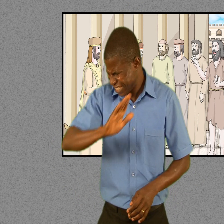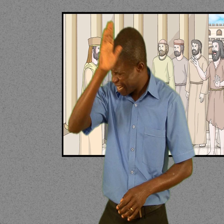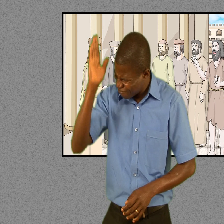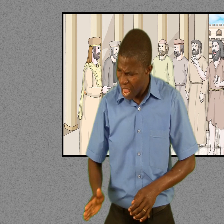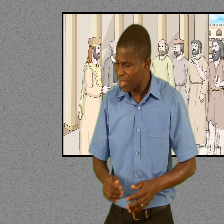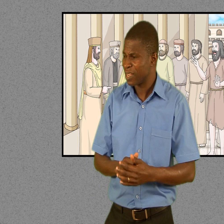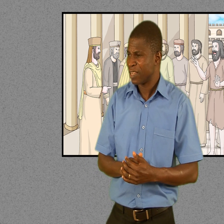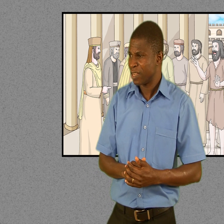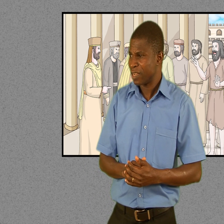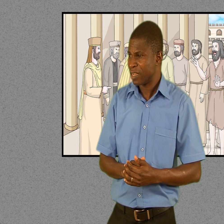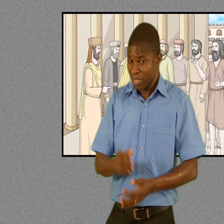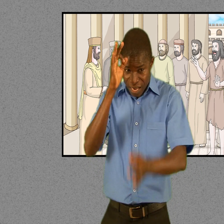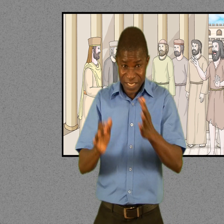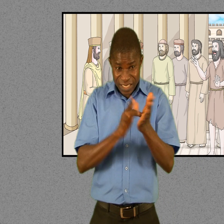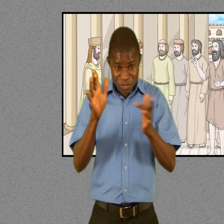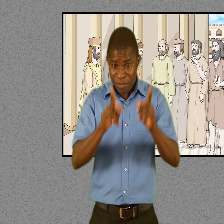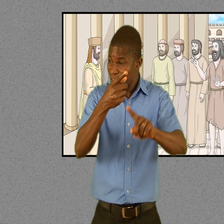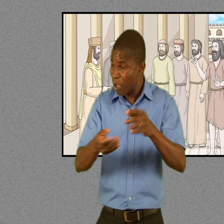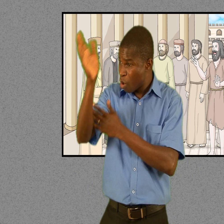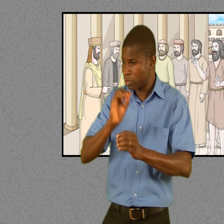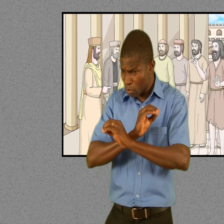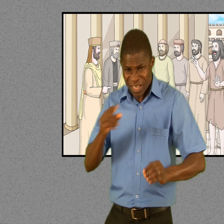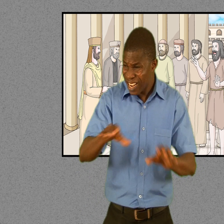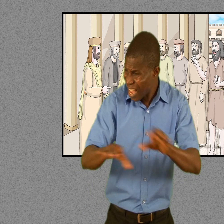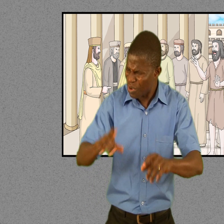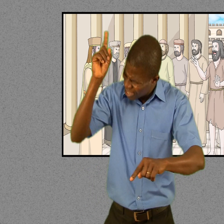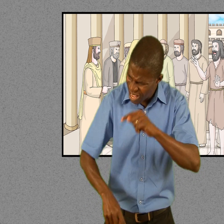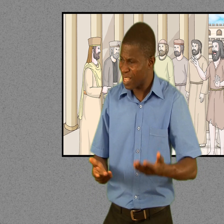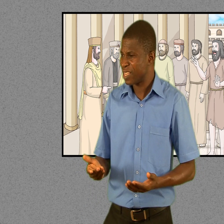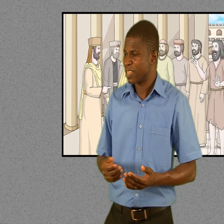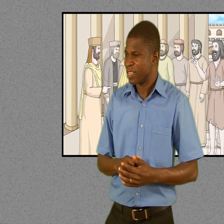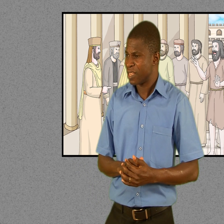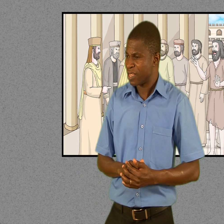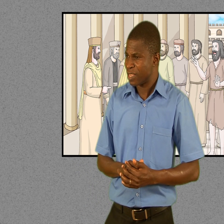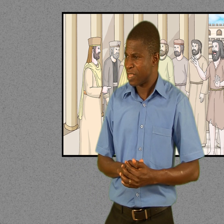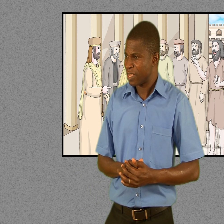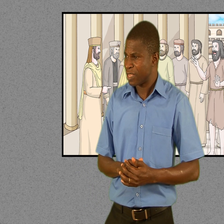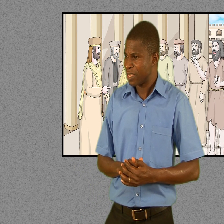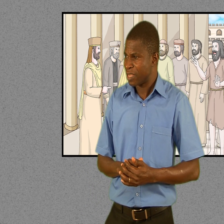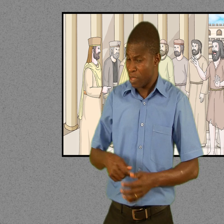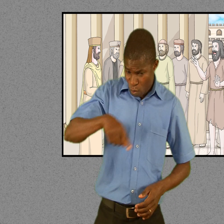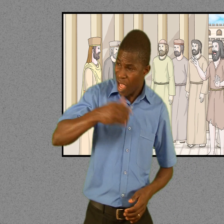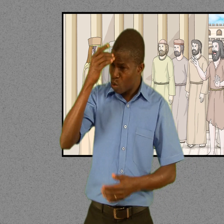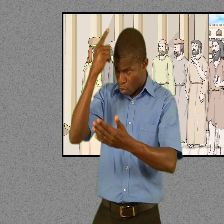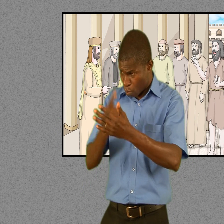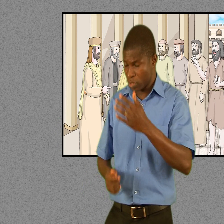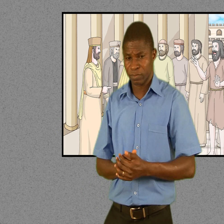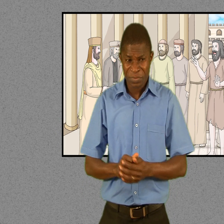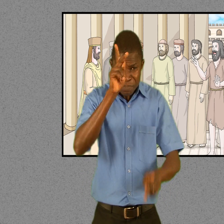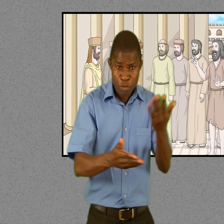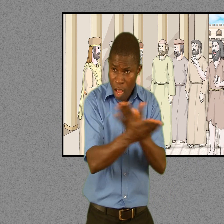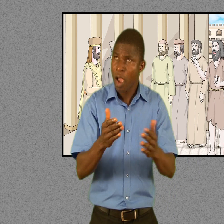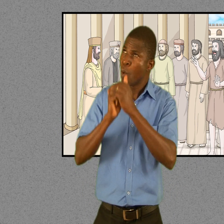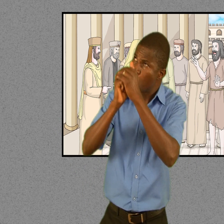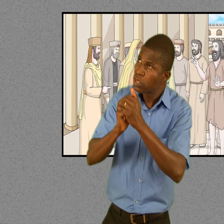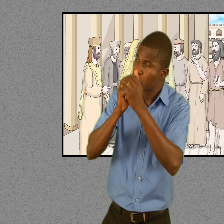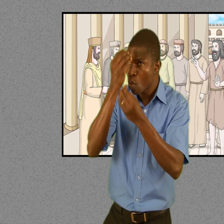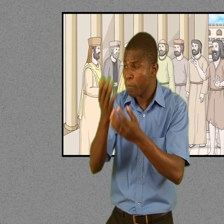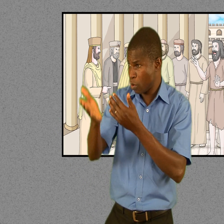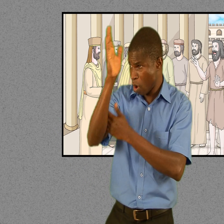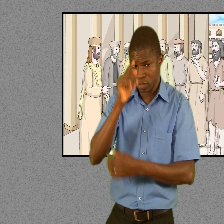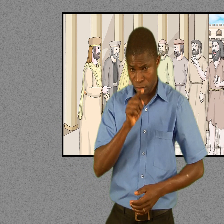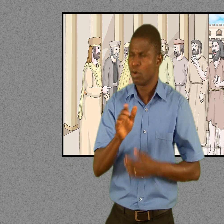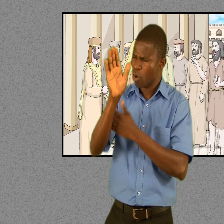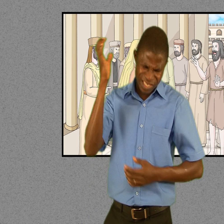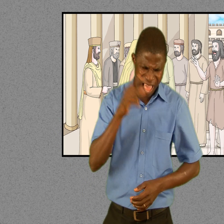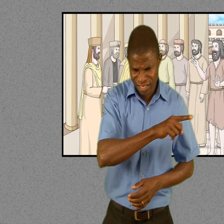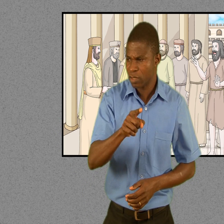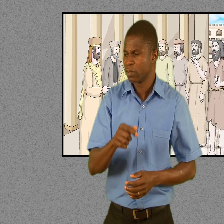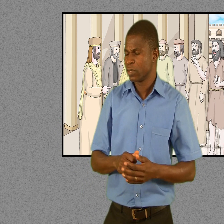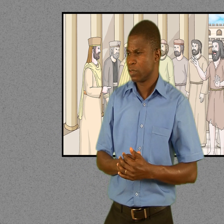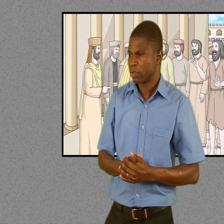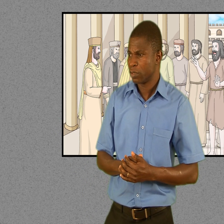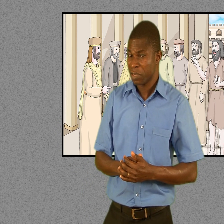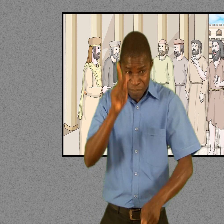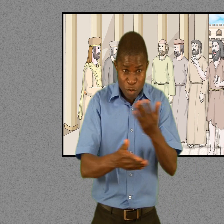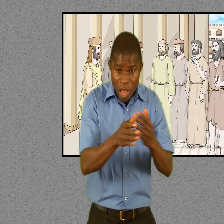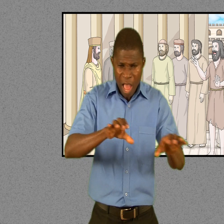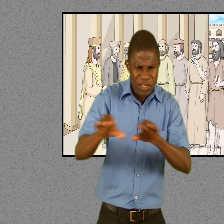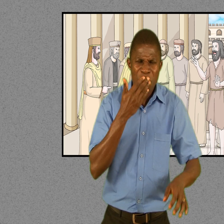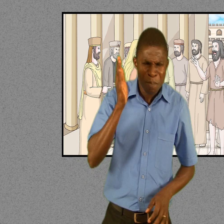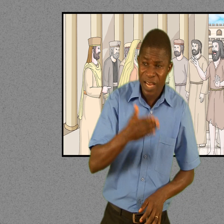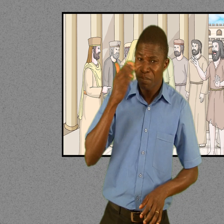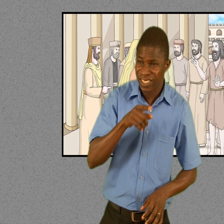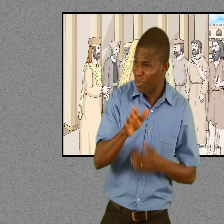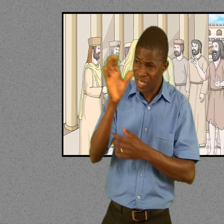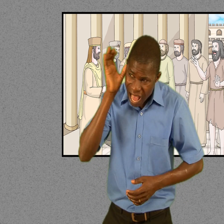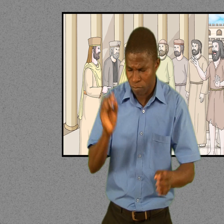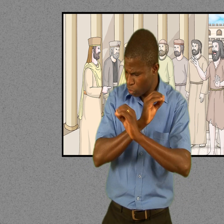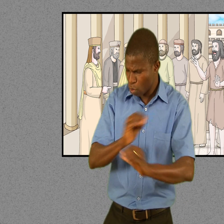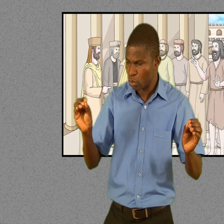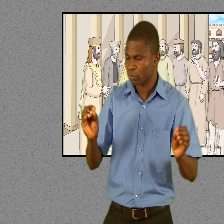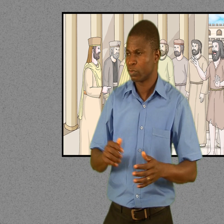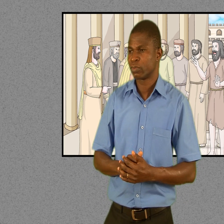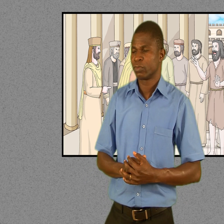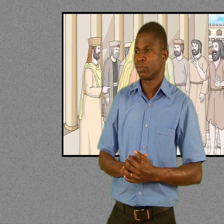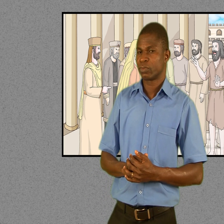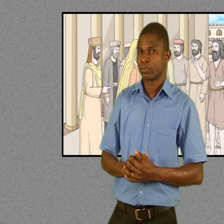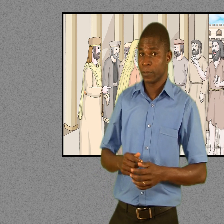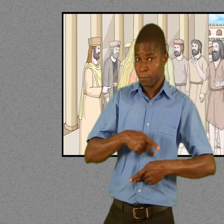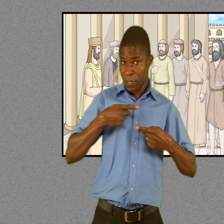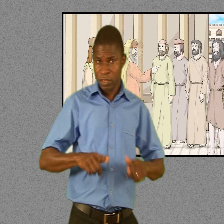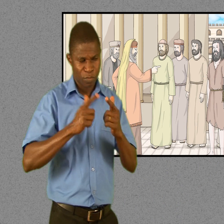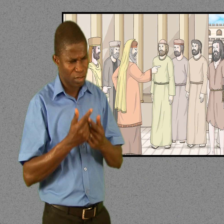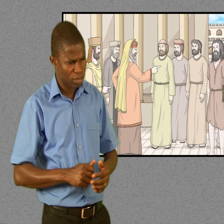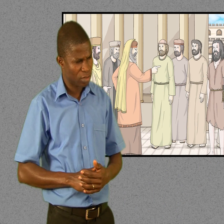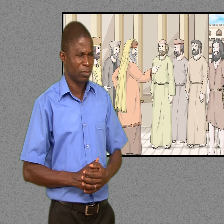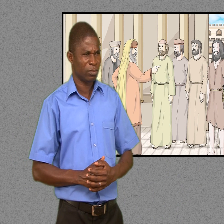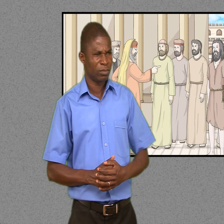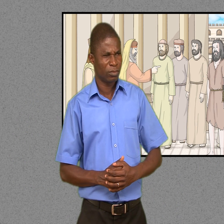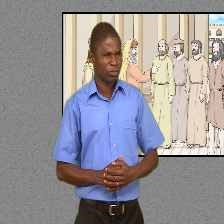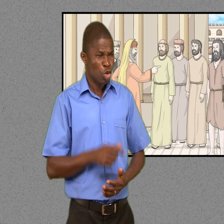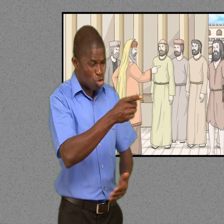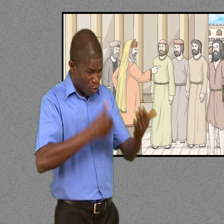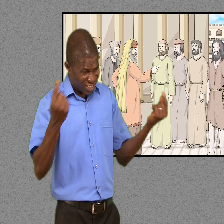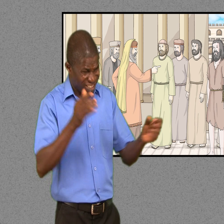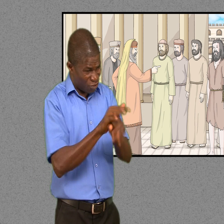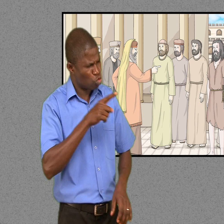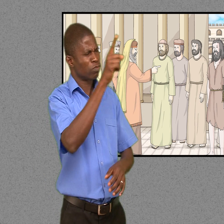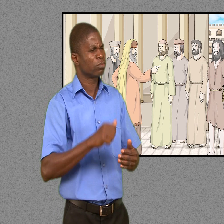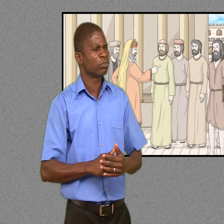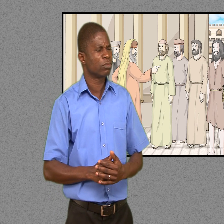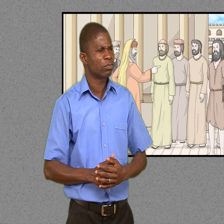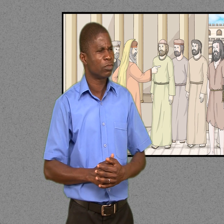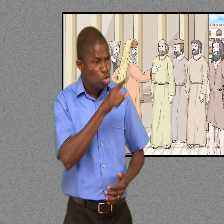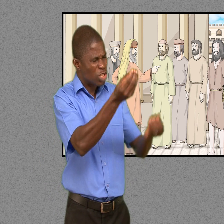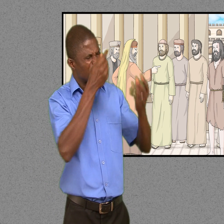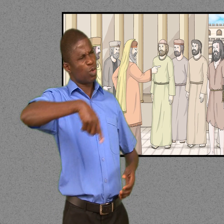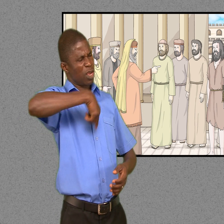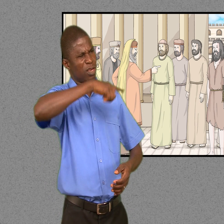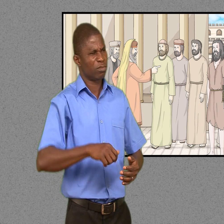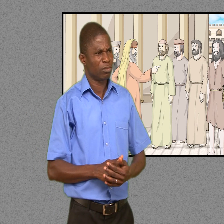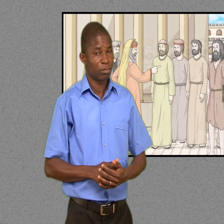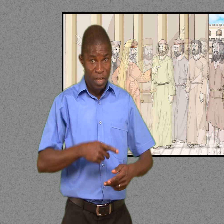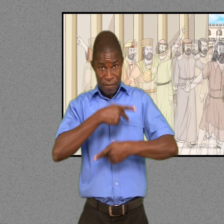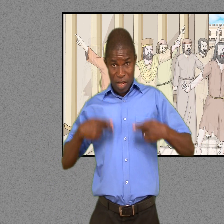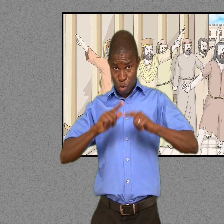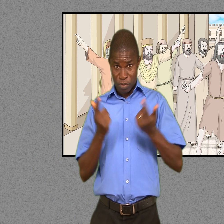Never before has anyone heard of opening the eyes of a man born blind. If this man were not from God, He could do no such thing.” They replied, “You were born in utter sin, and you are instructing us?”